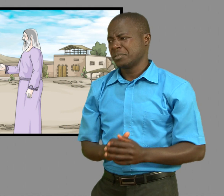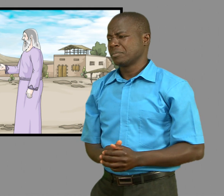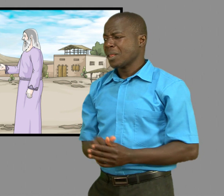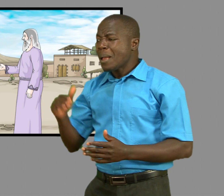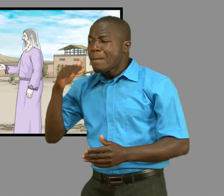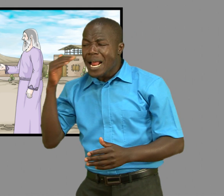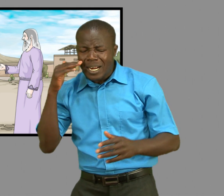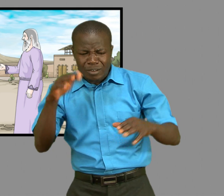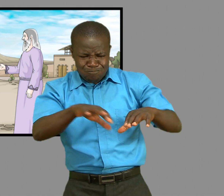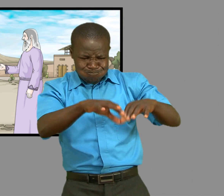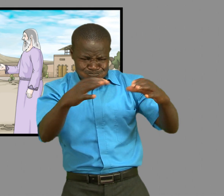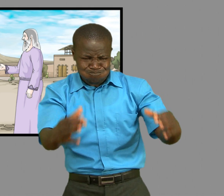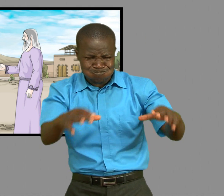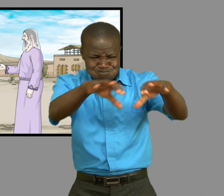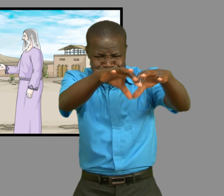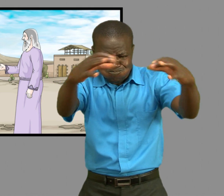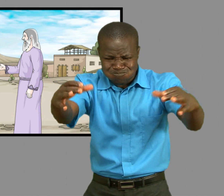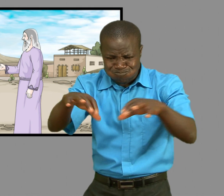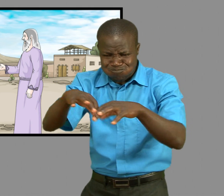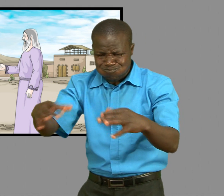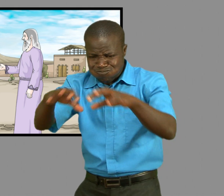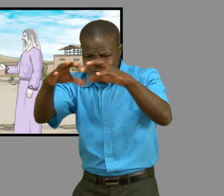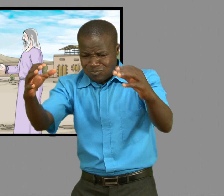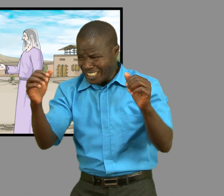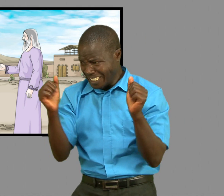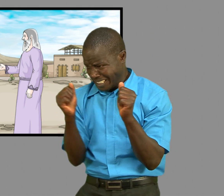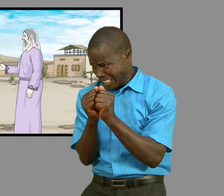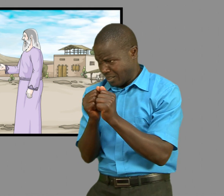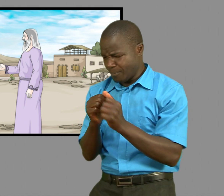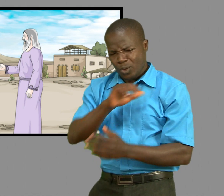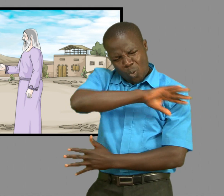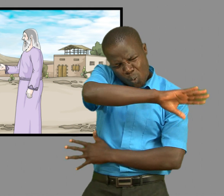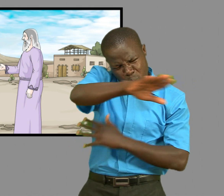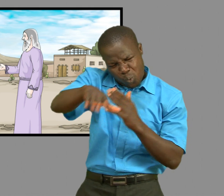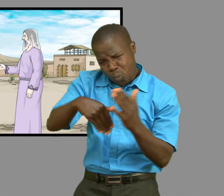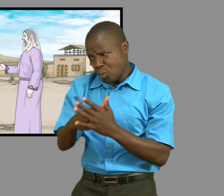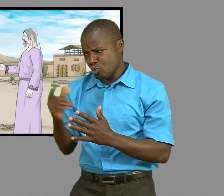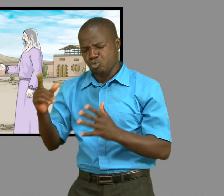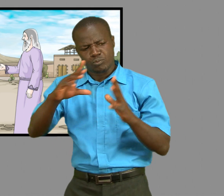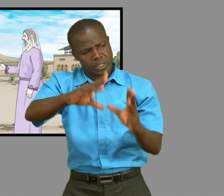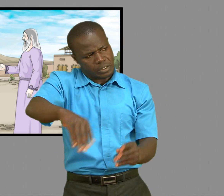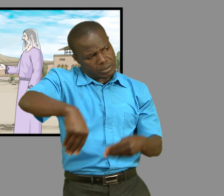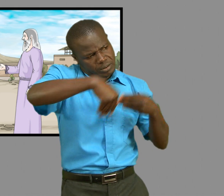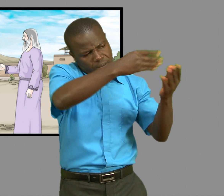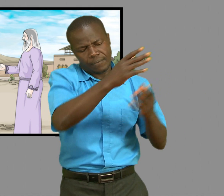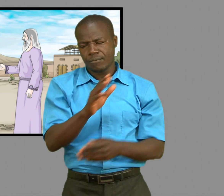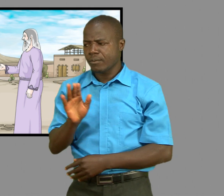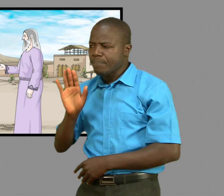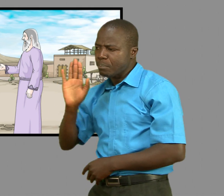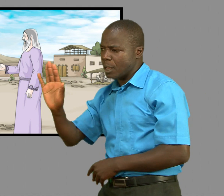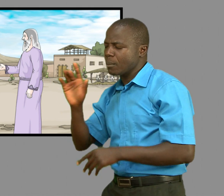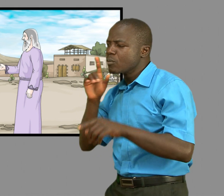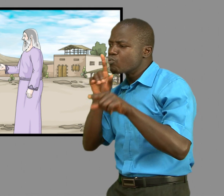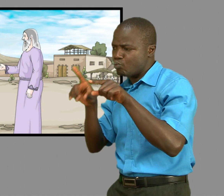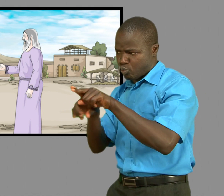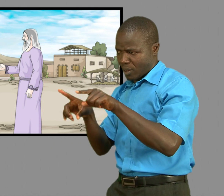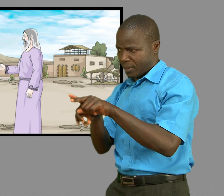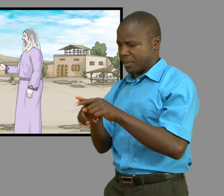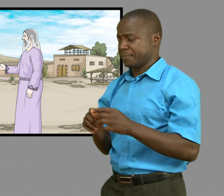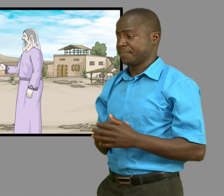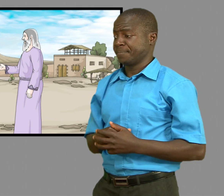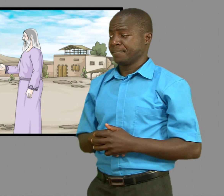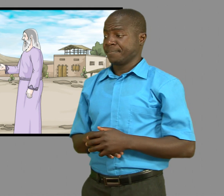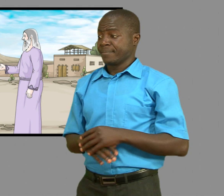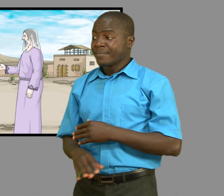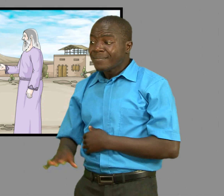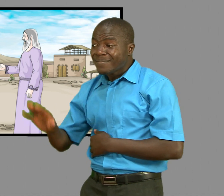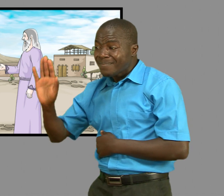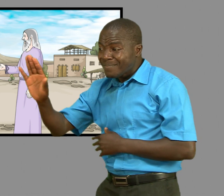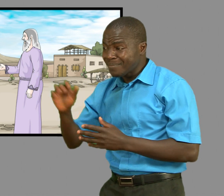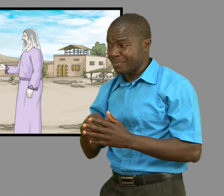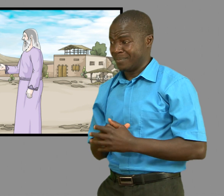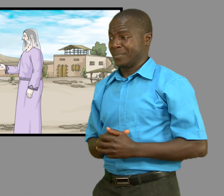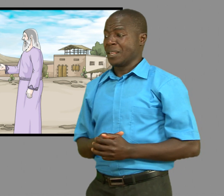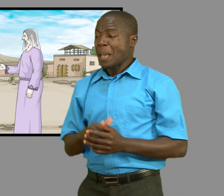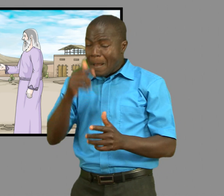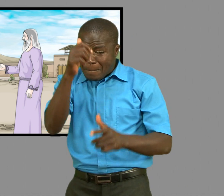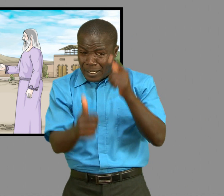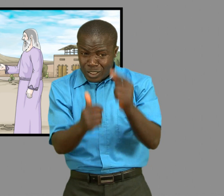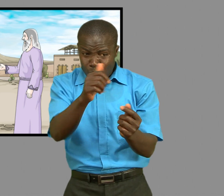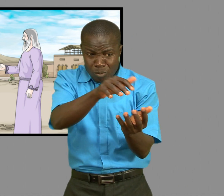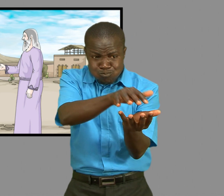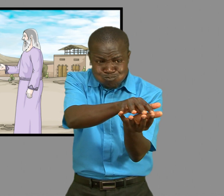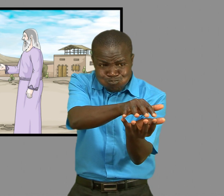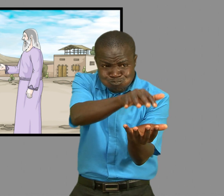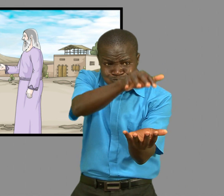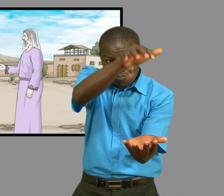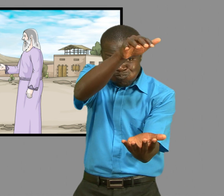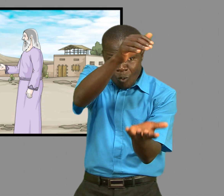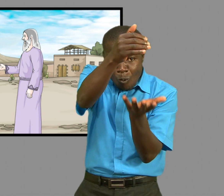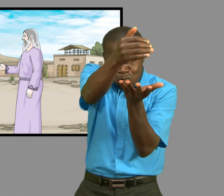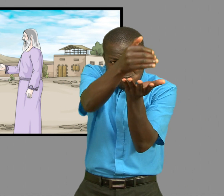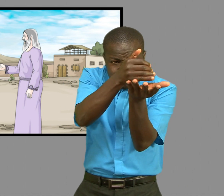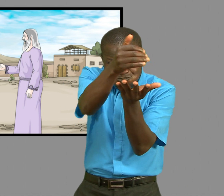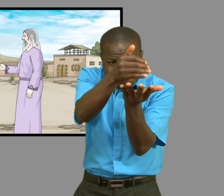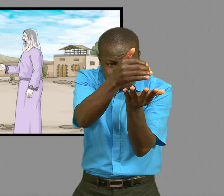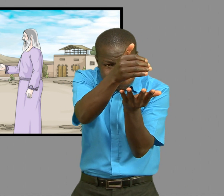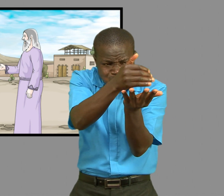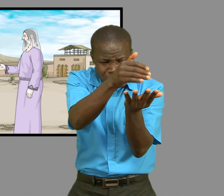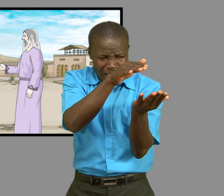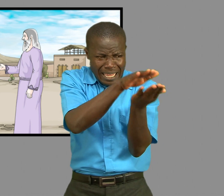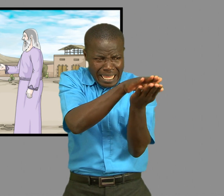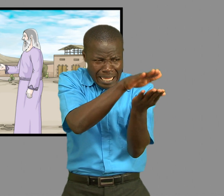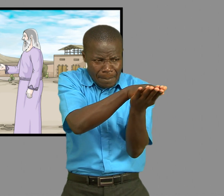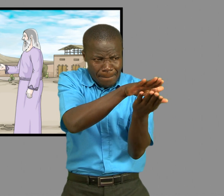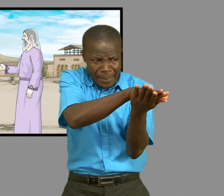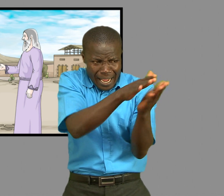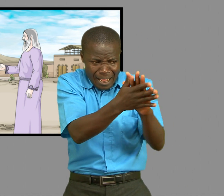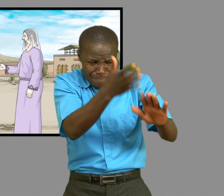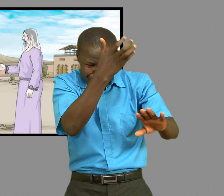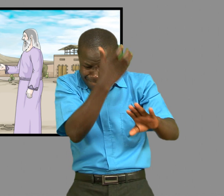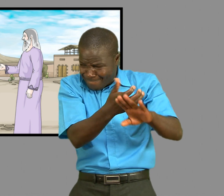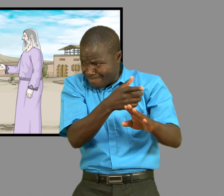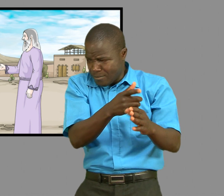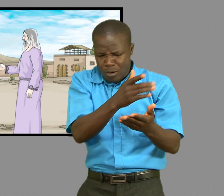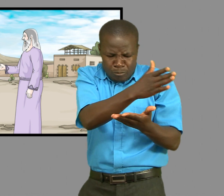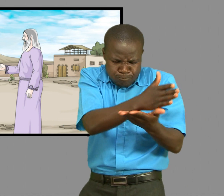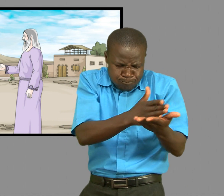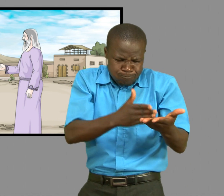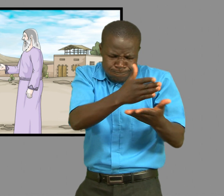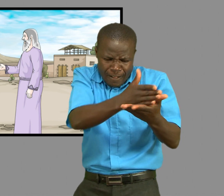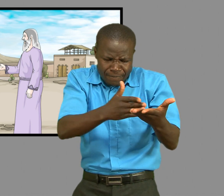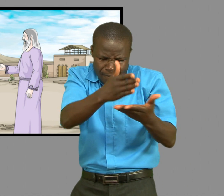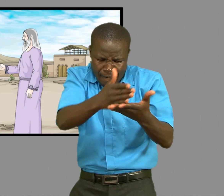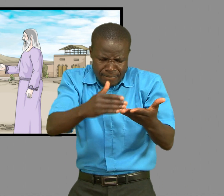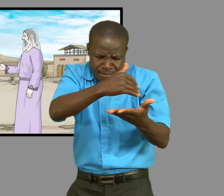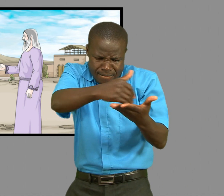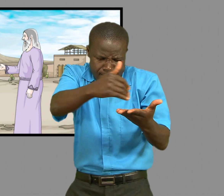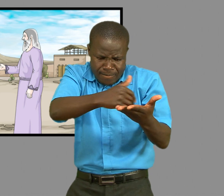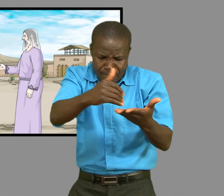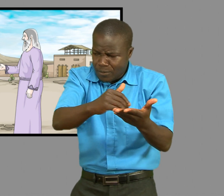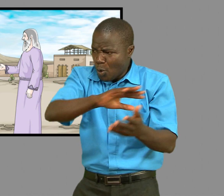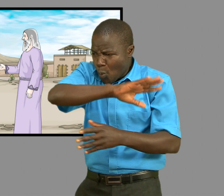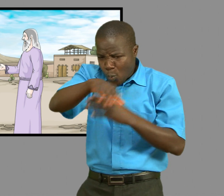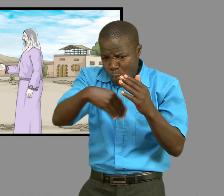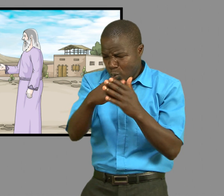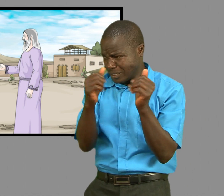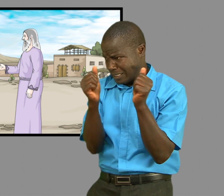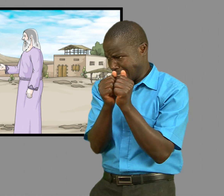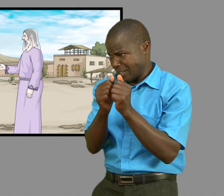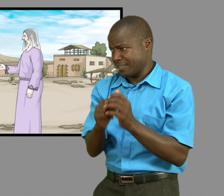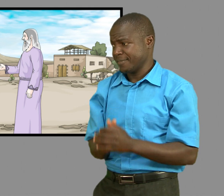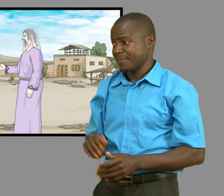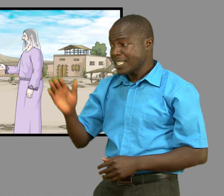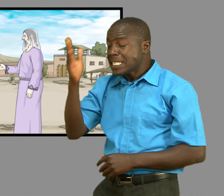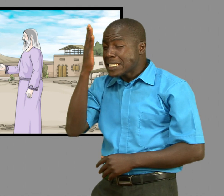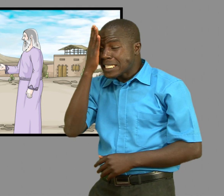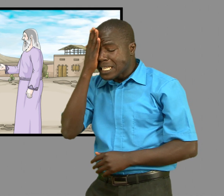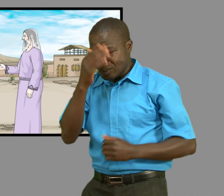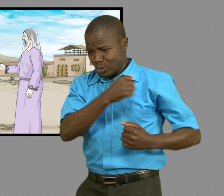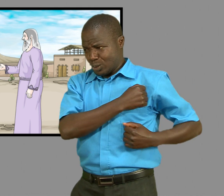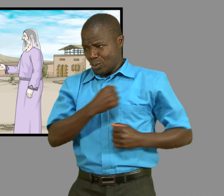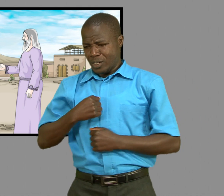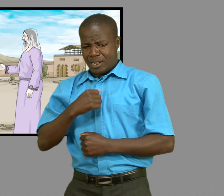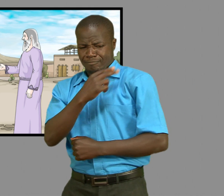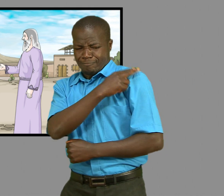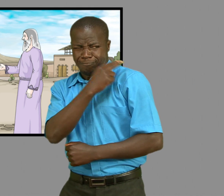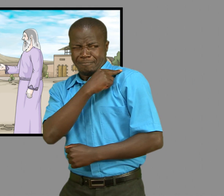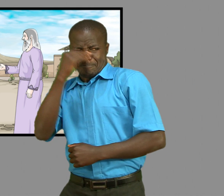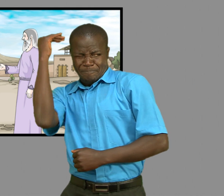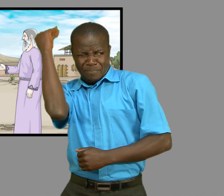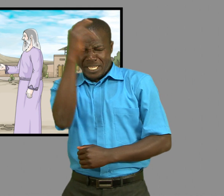Take also these ten portions of cheese to the commander of their unit.